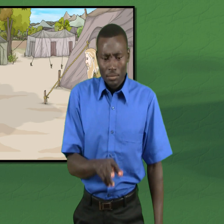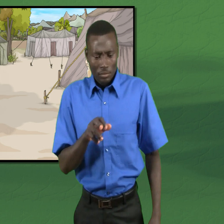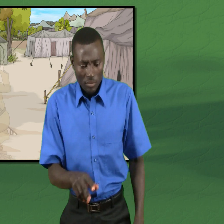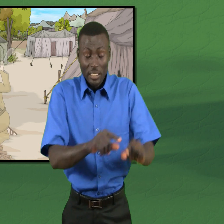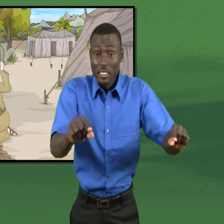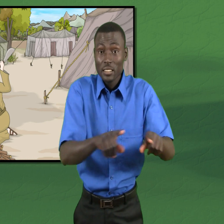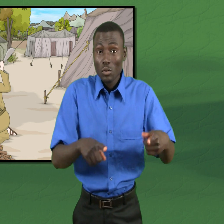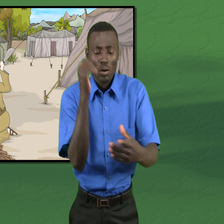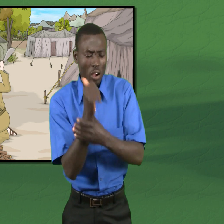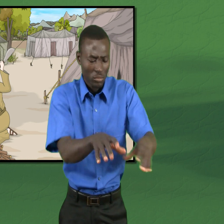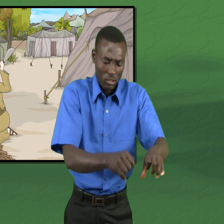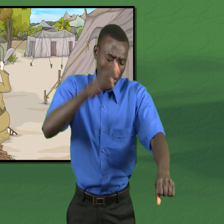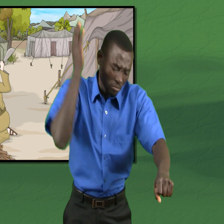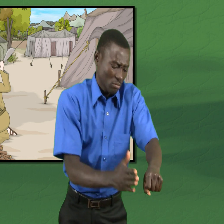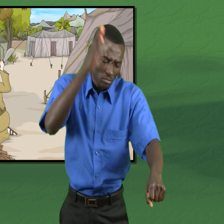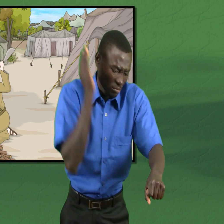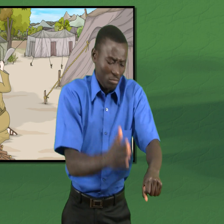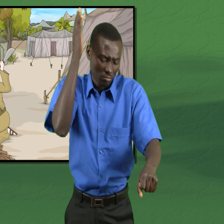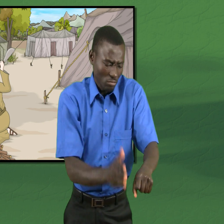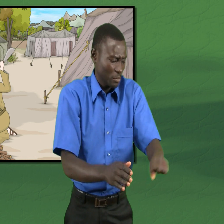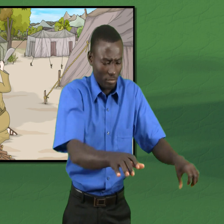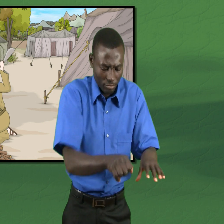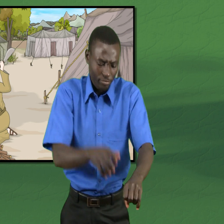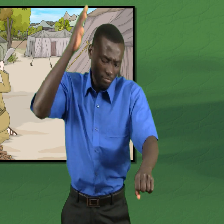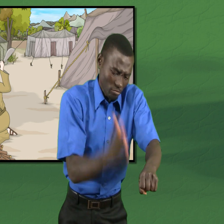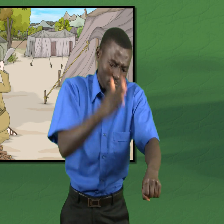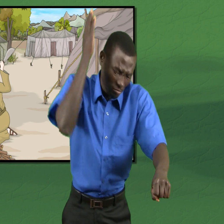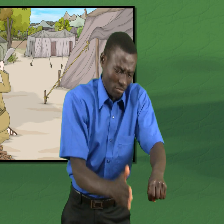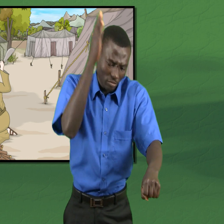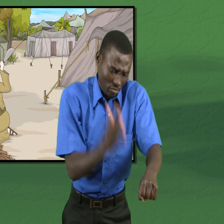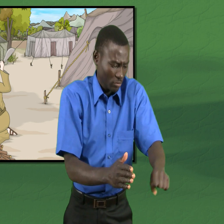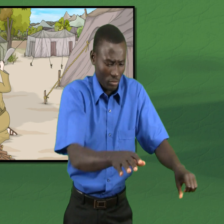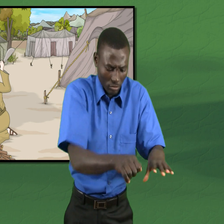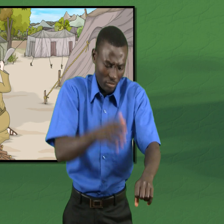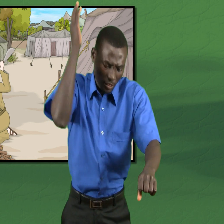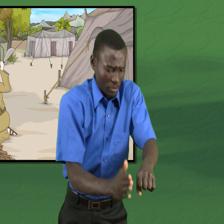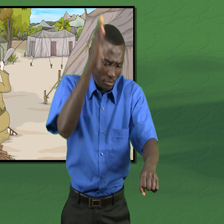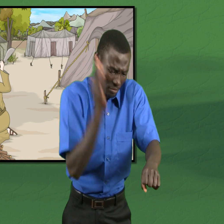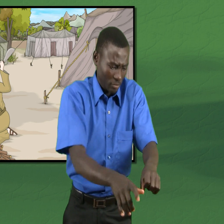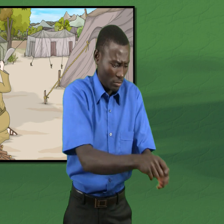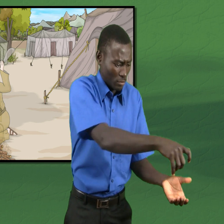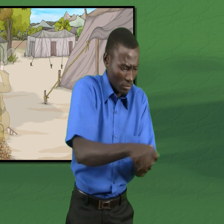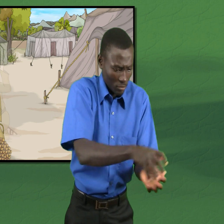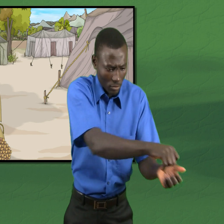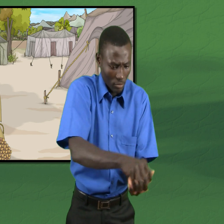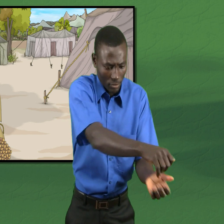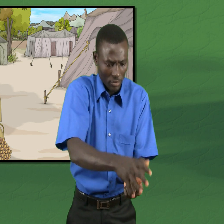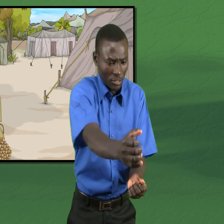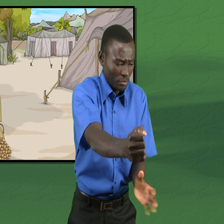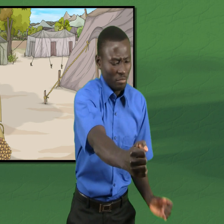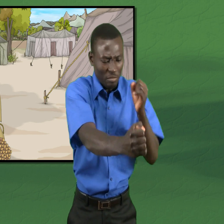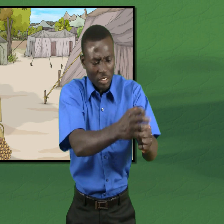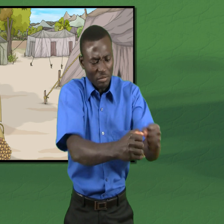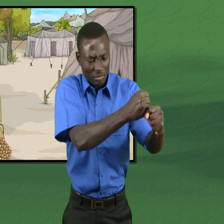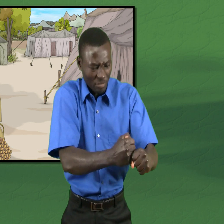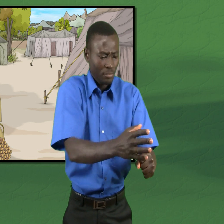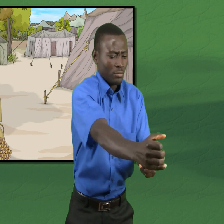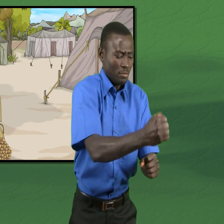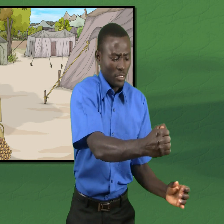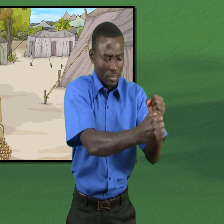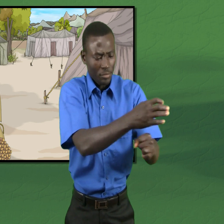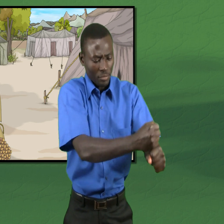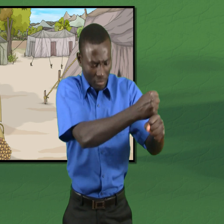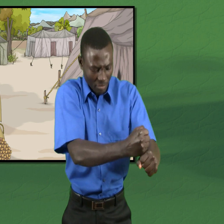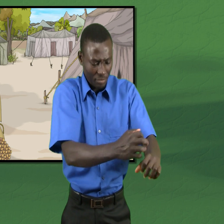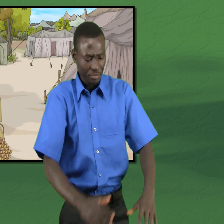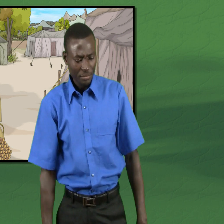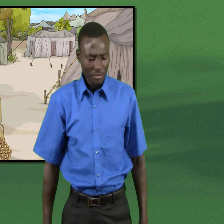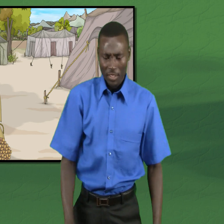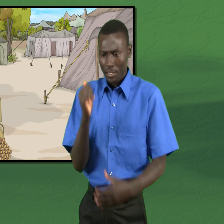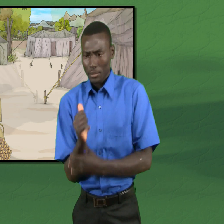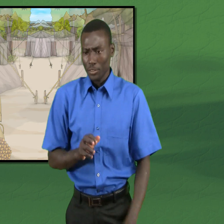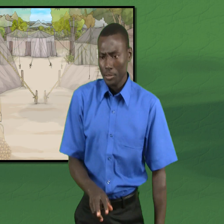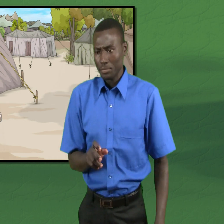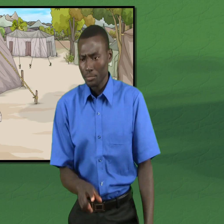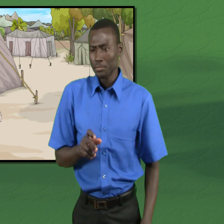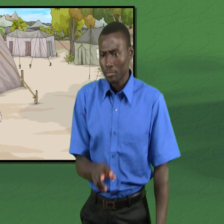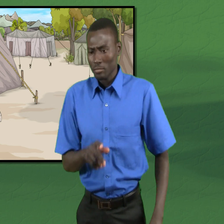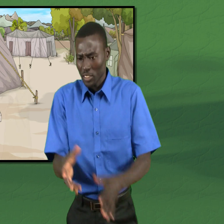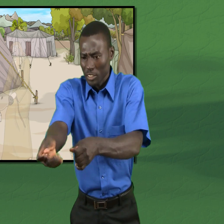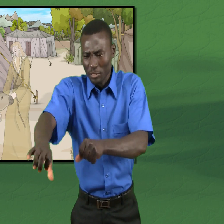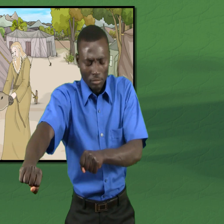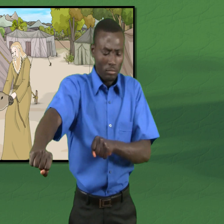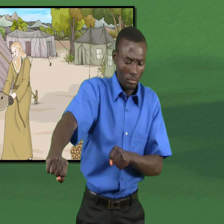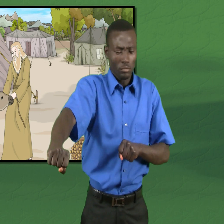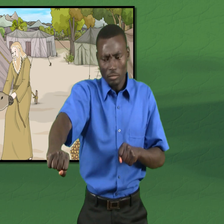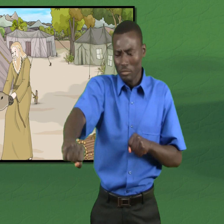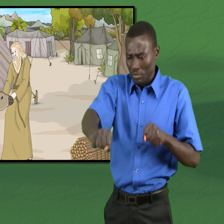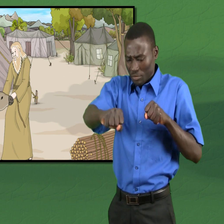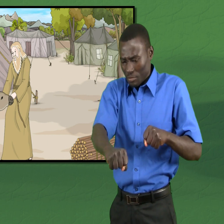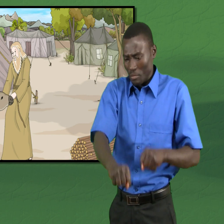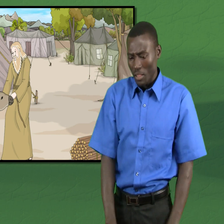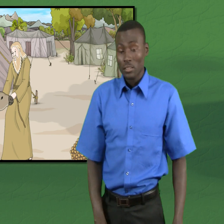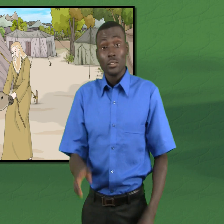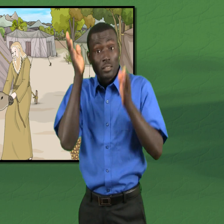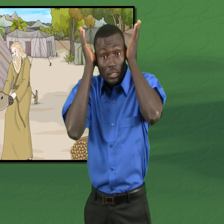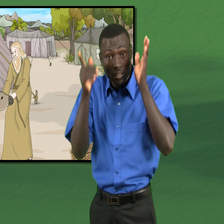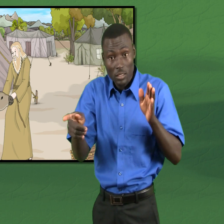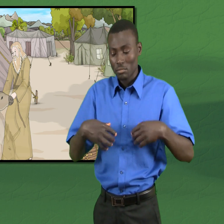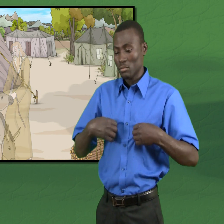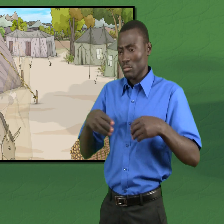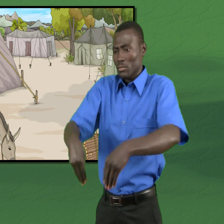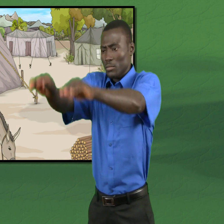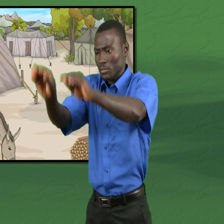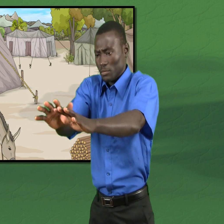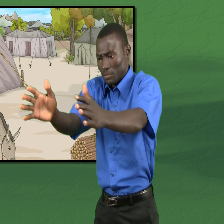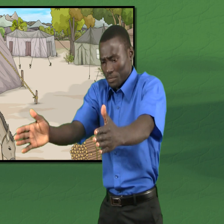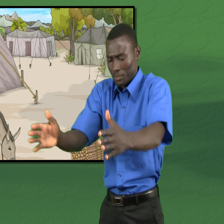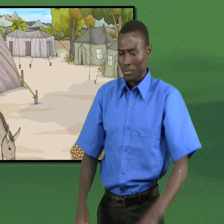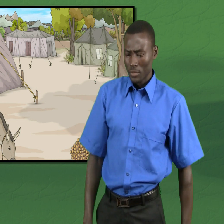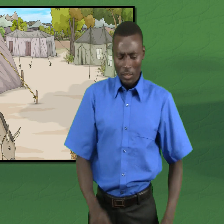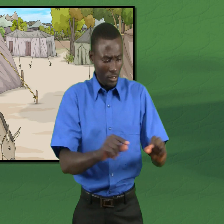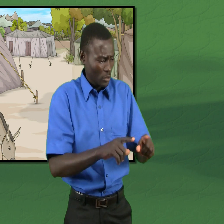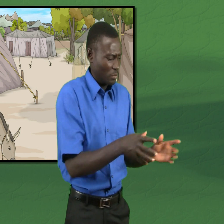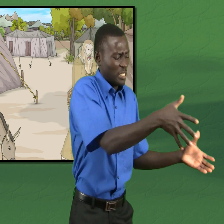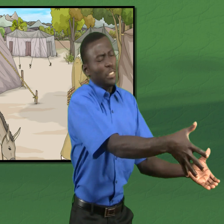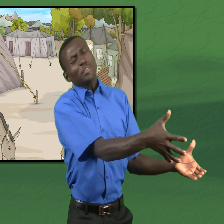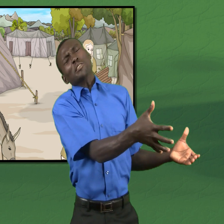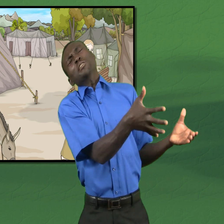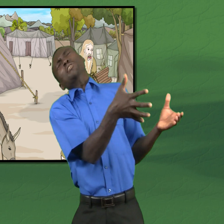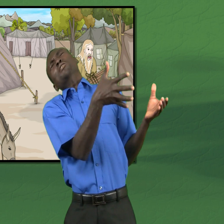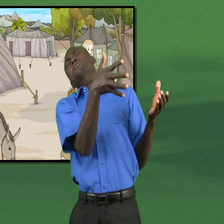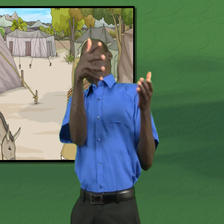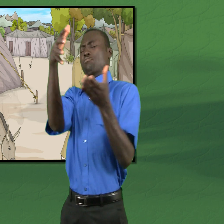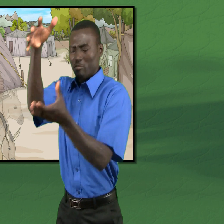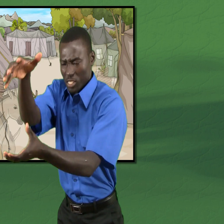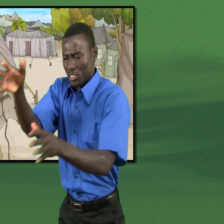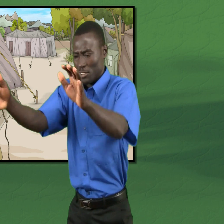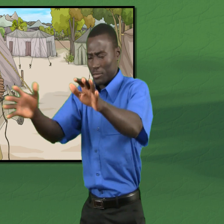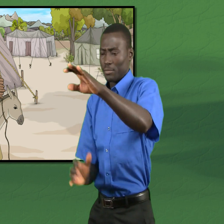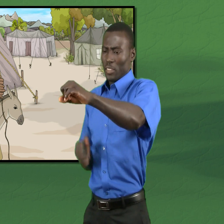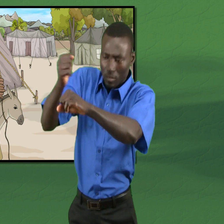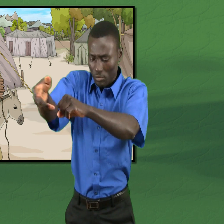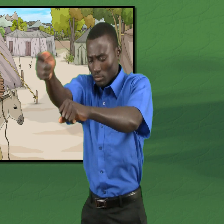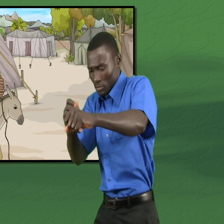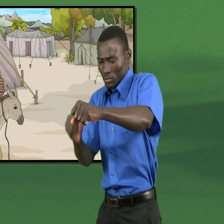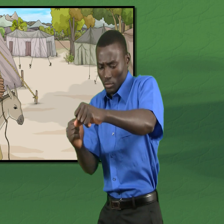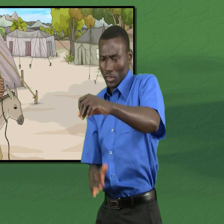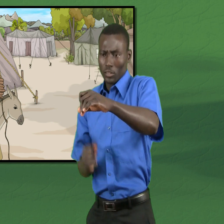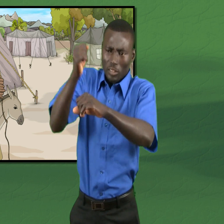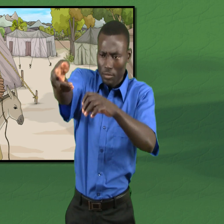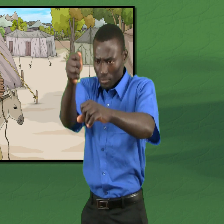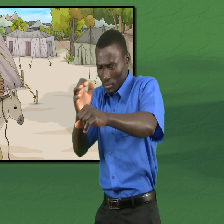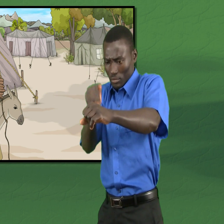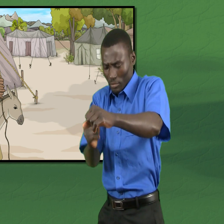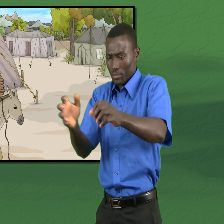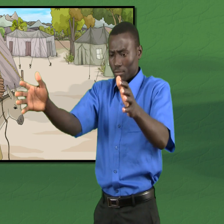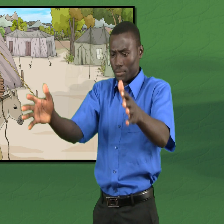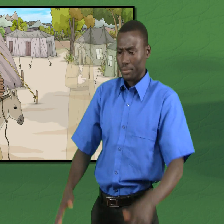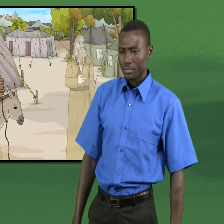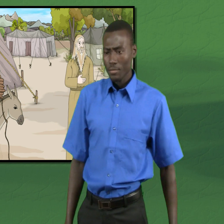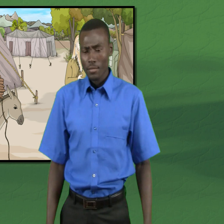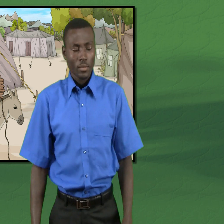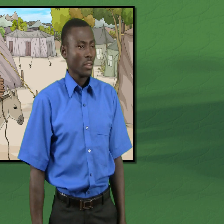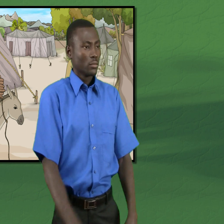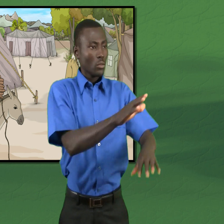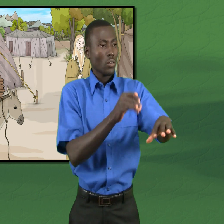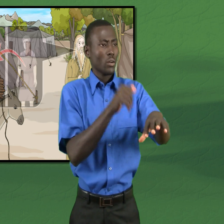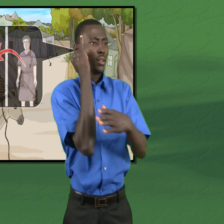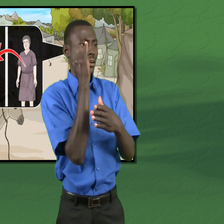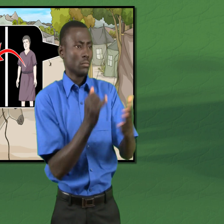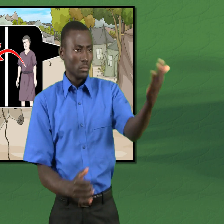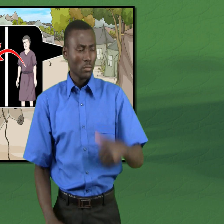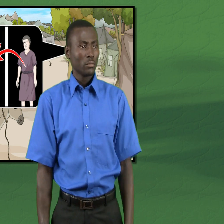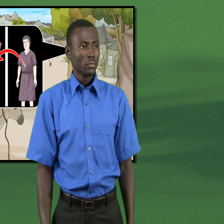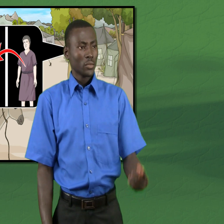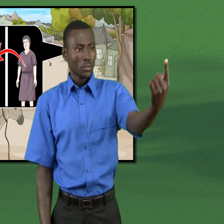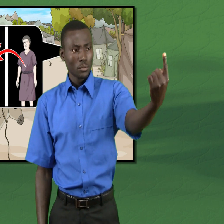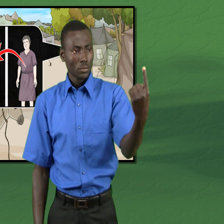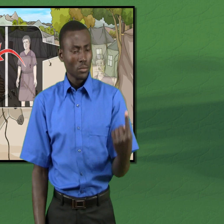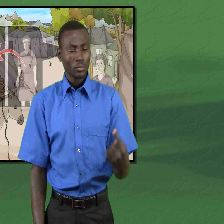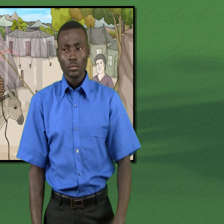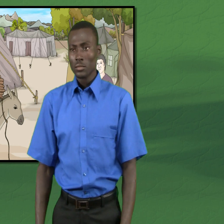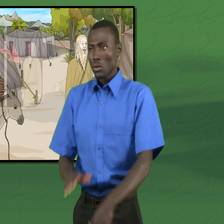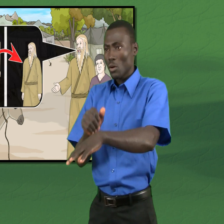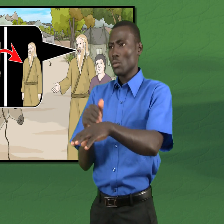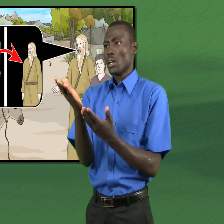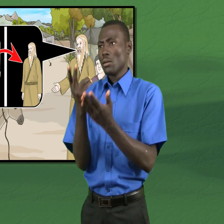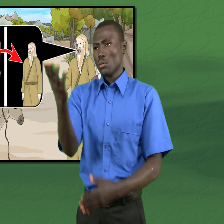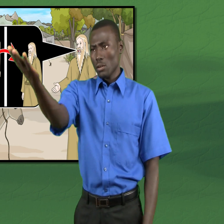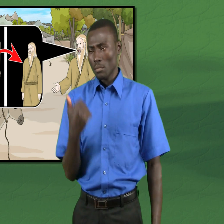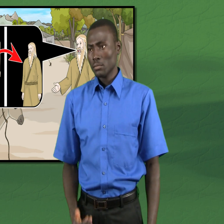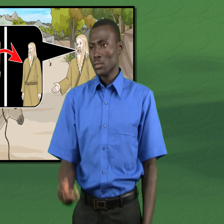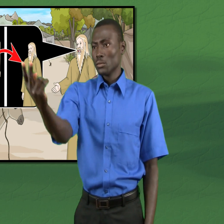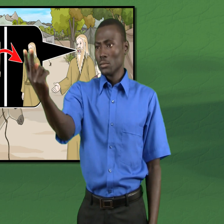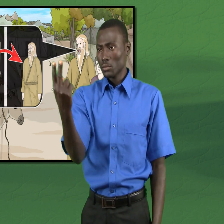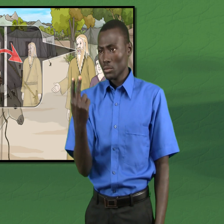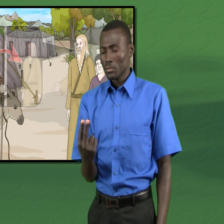So Abraham got up early the next morning, saddled his donkey, and took along two of his servants and his son Isaac.